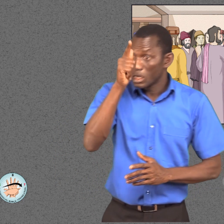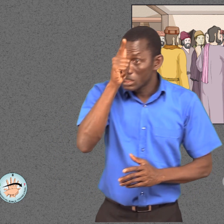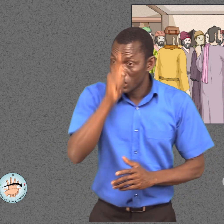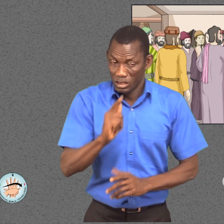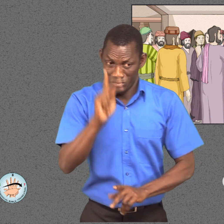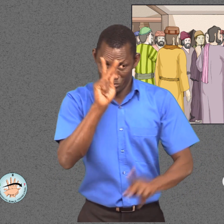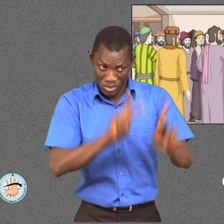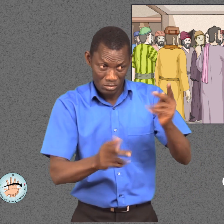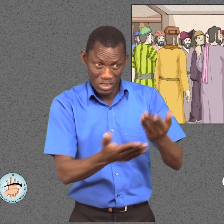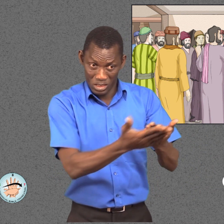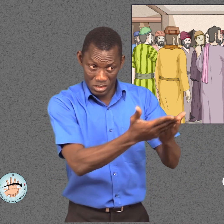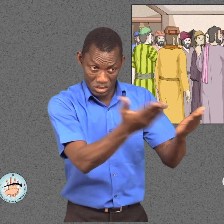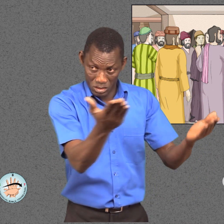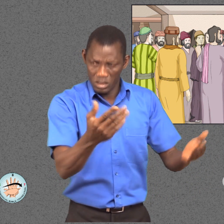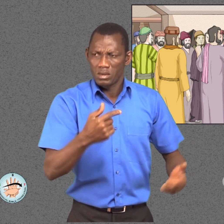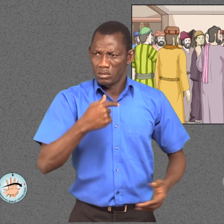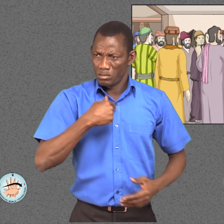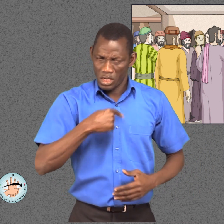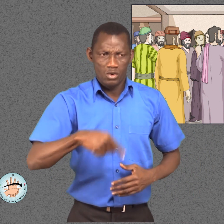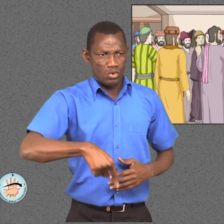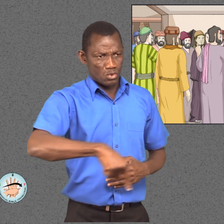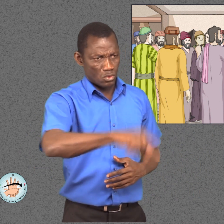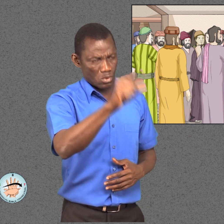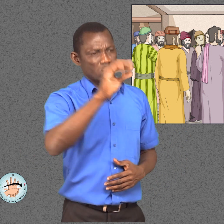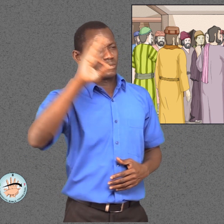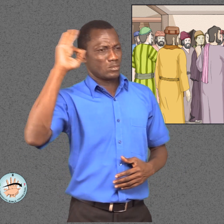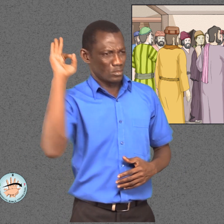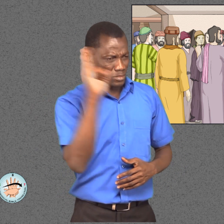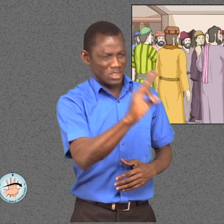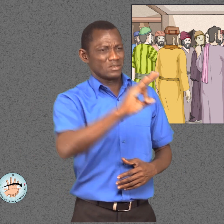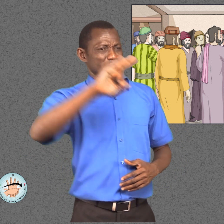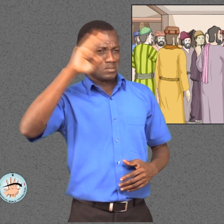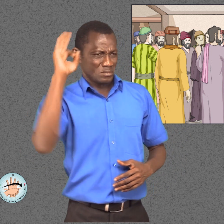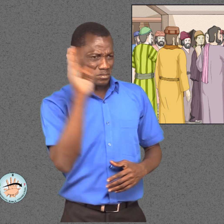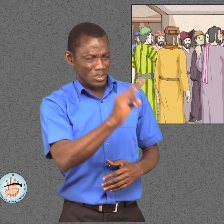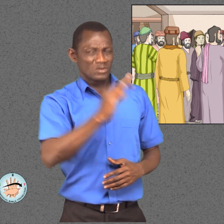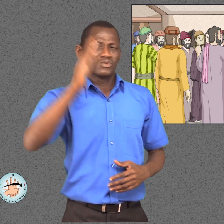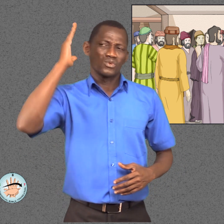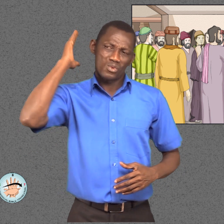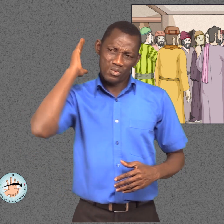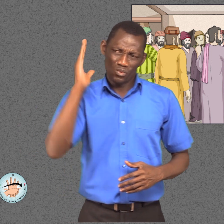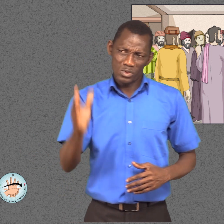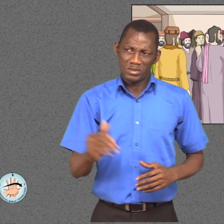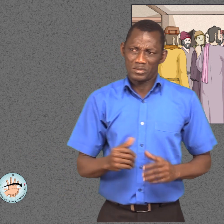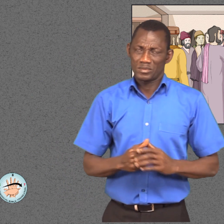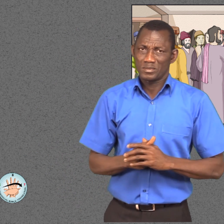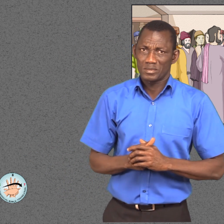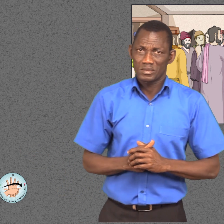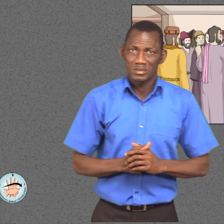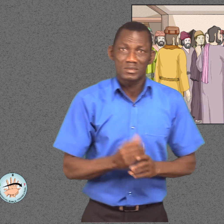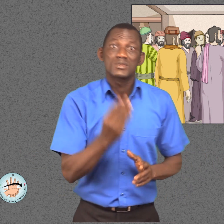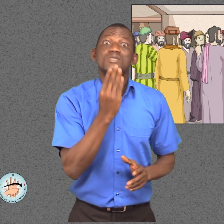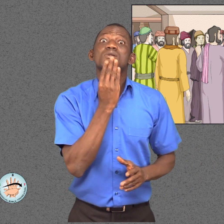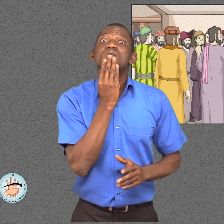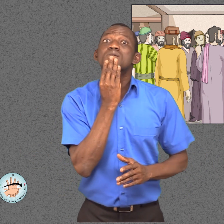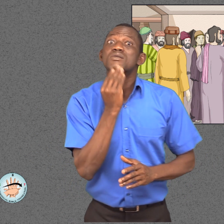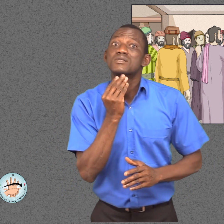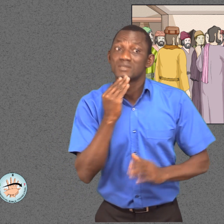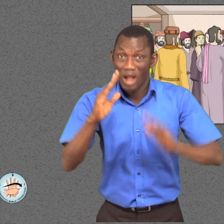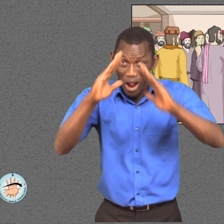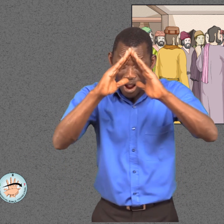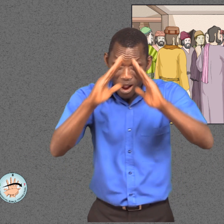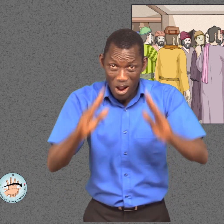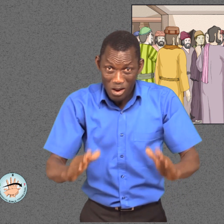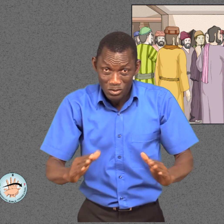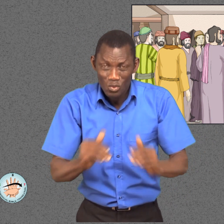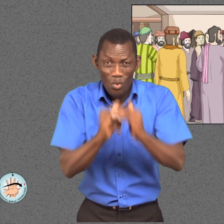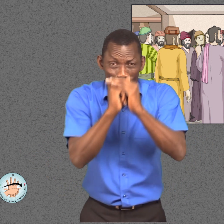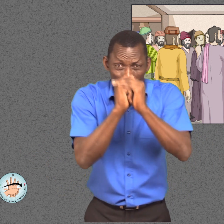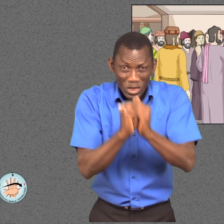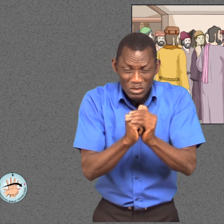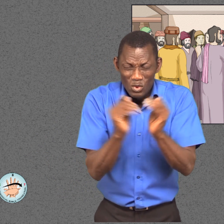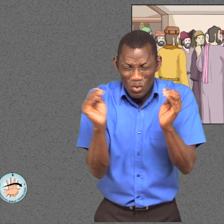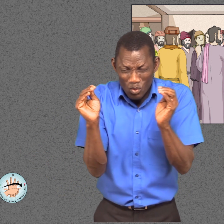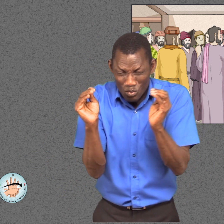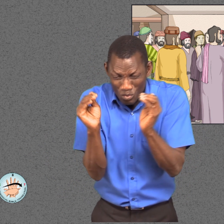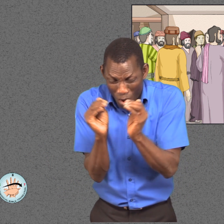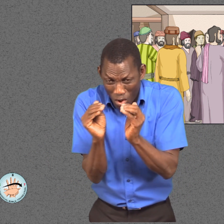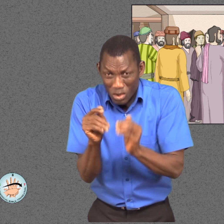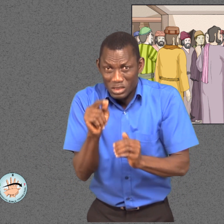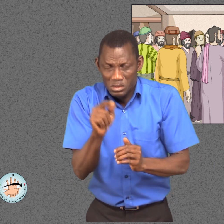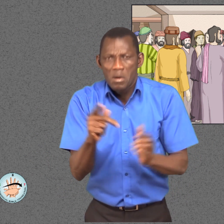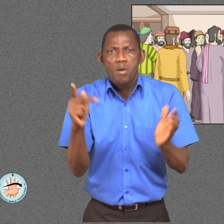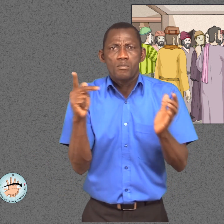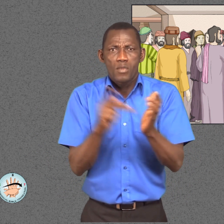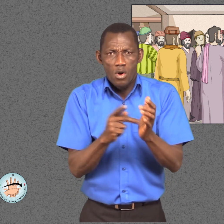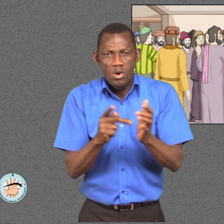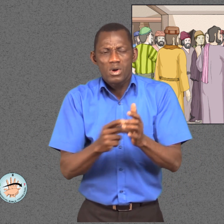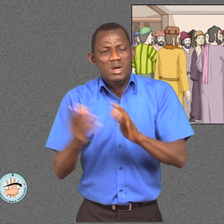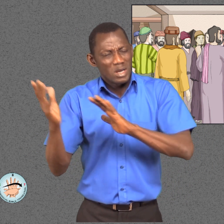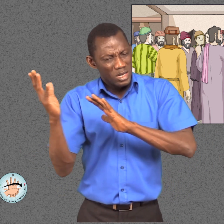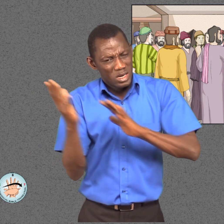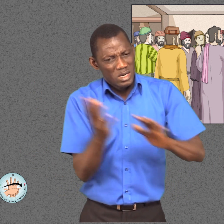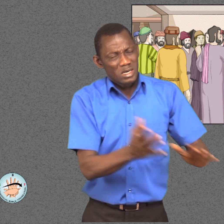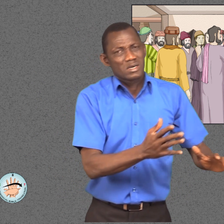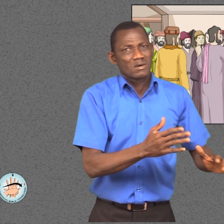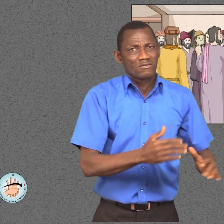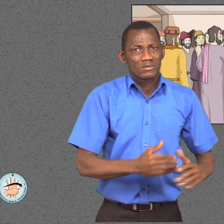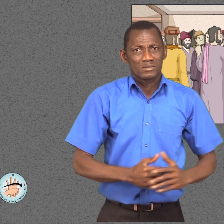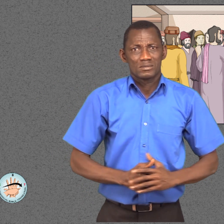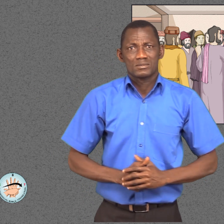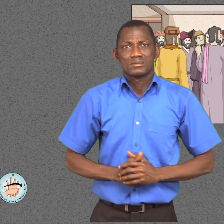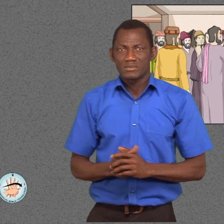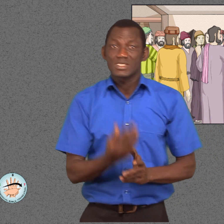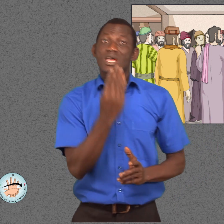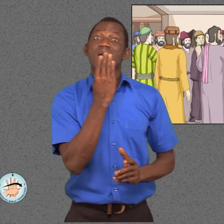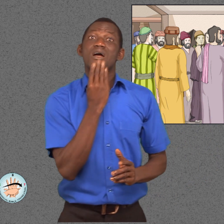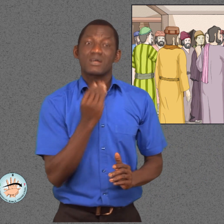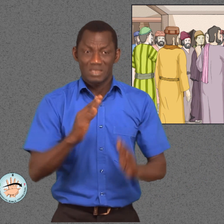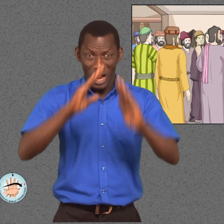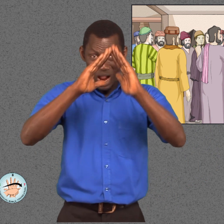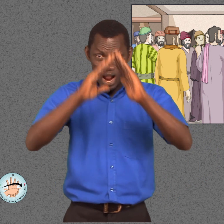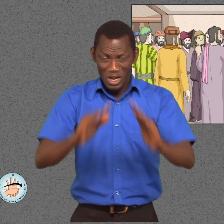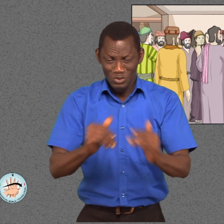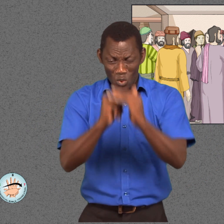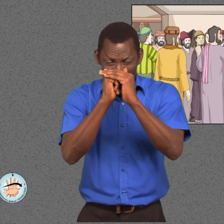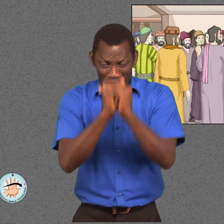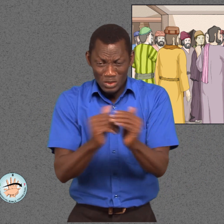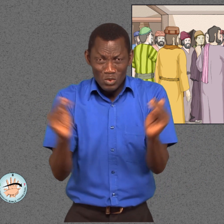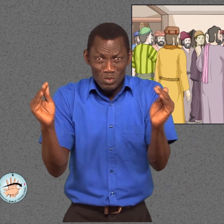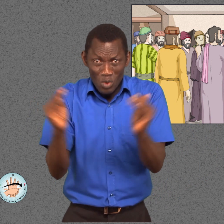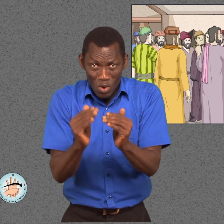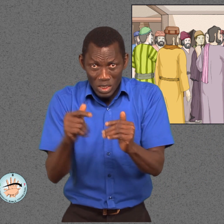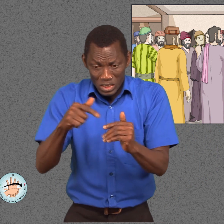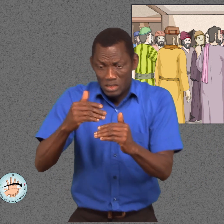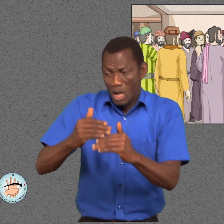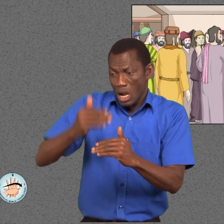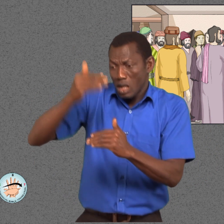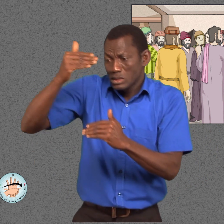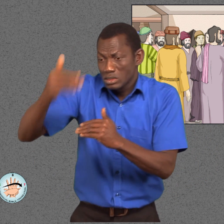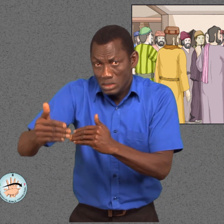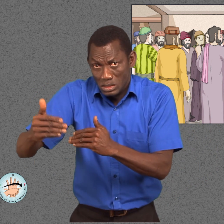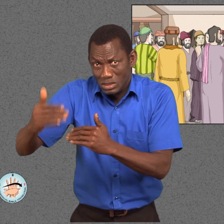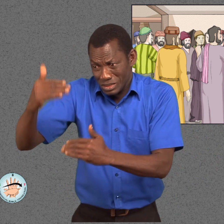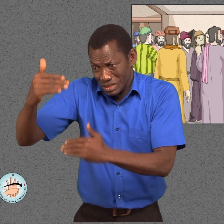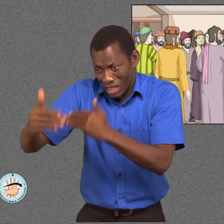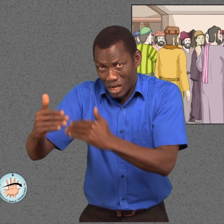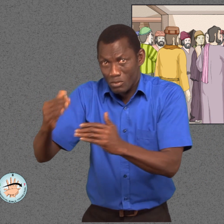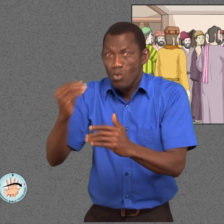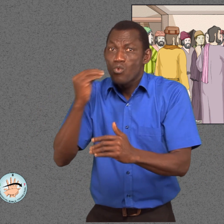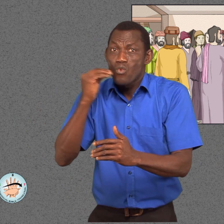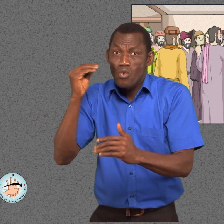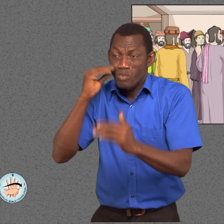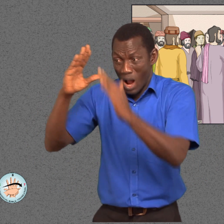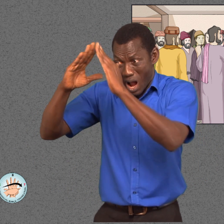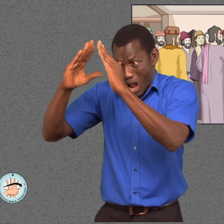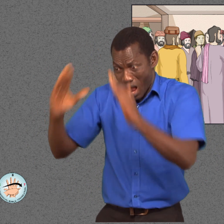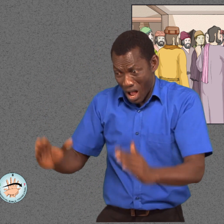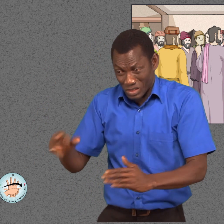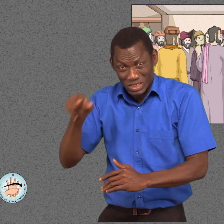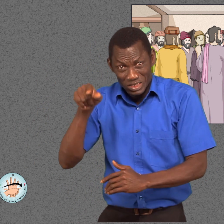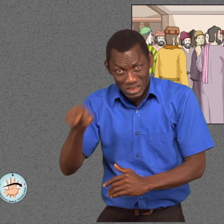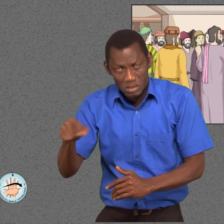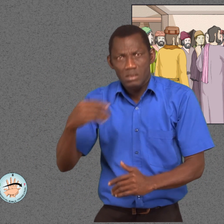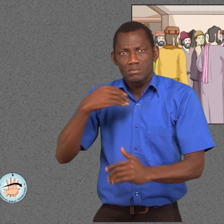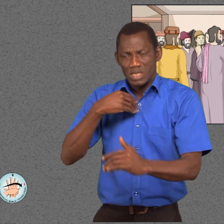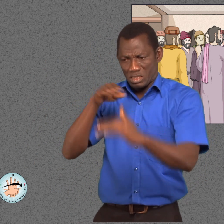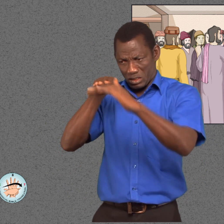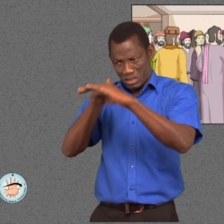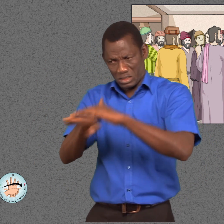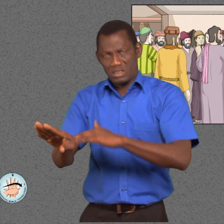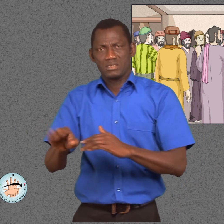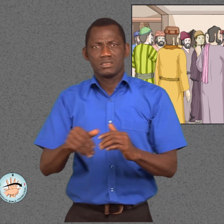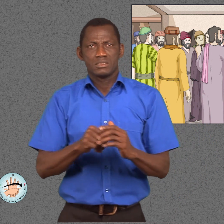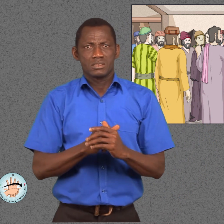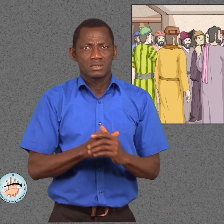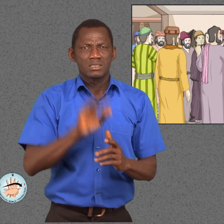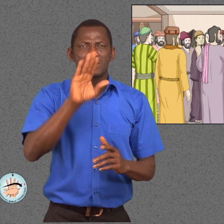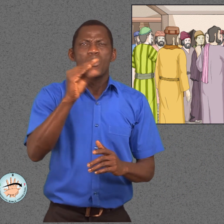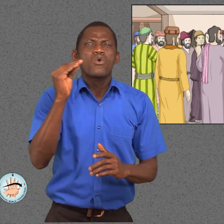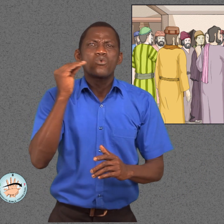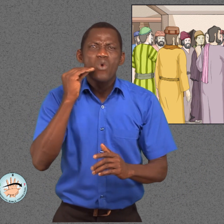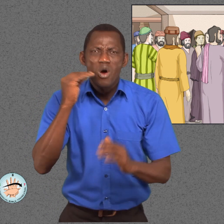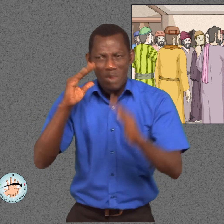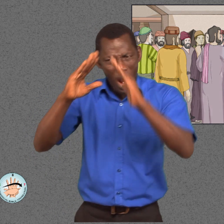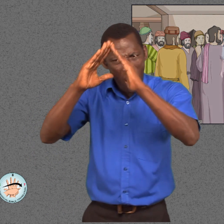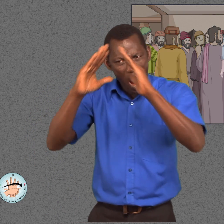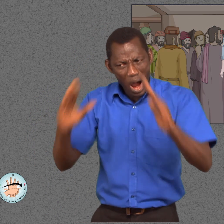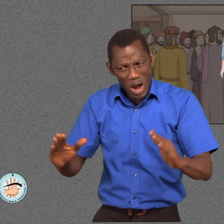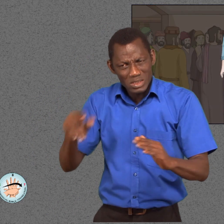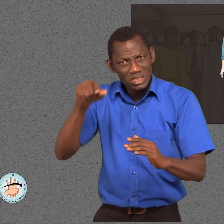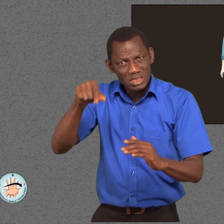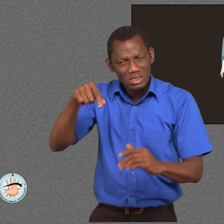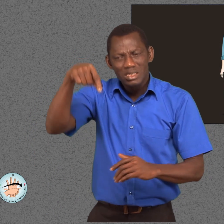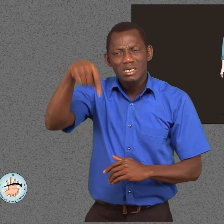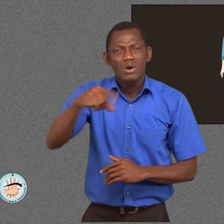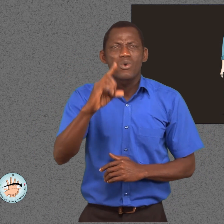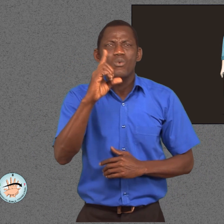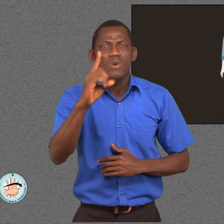I am innocent of it. From now on I will go to the Gentiles.”